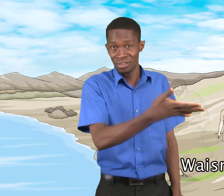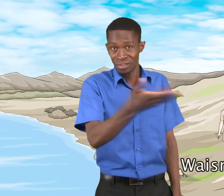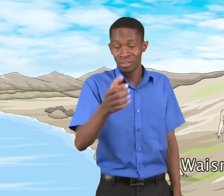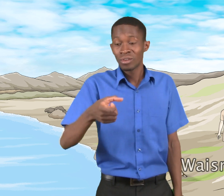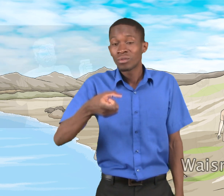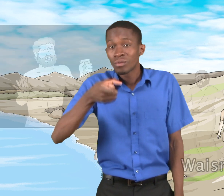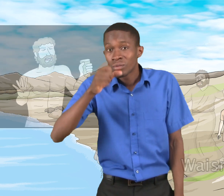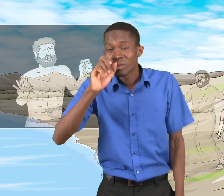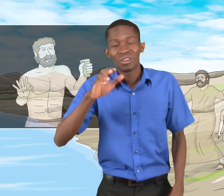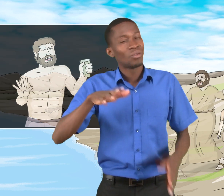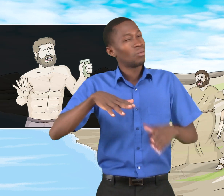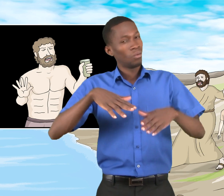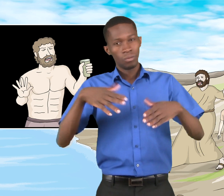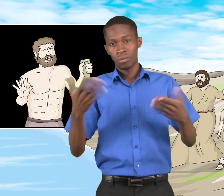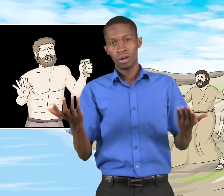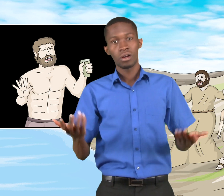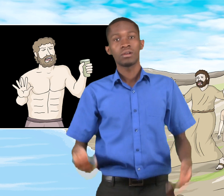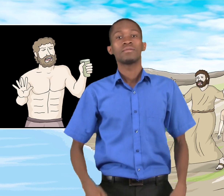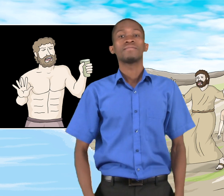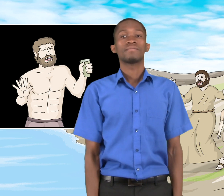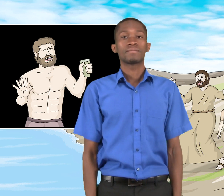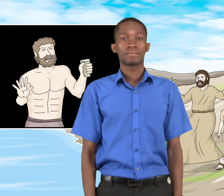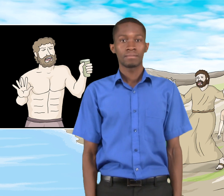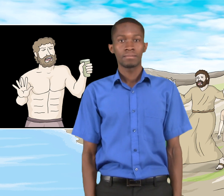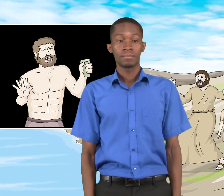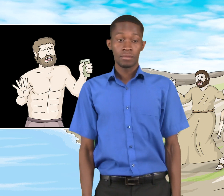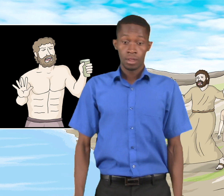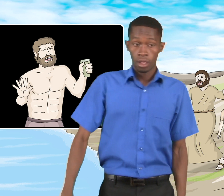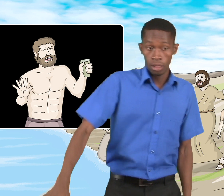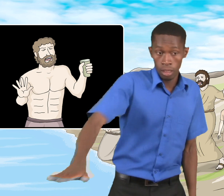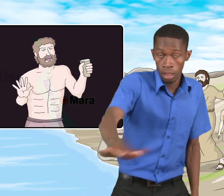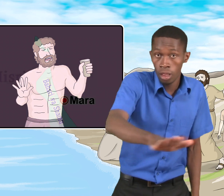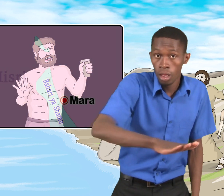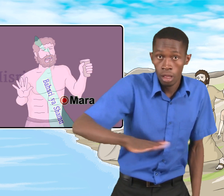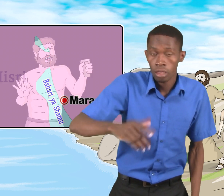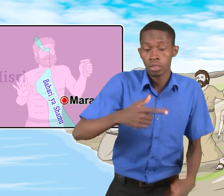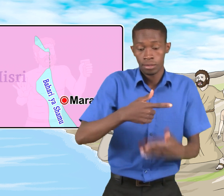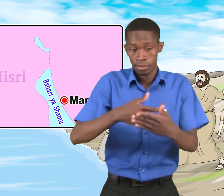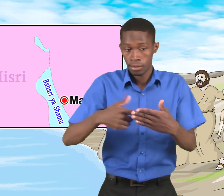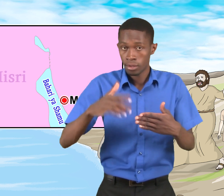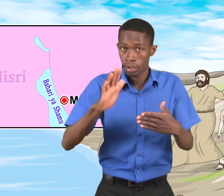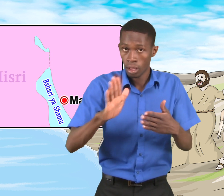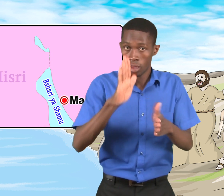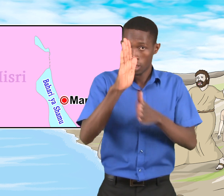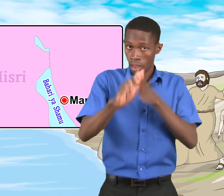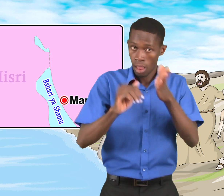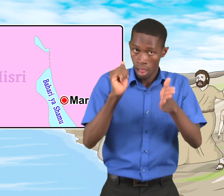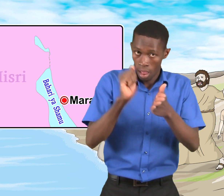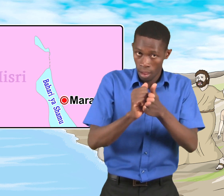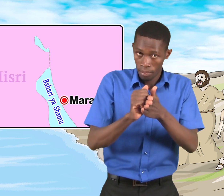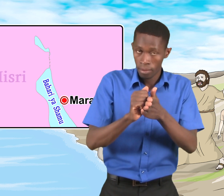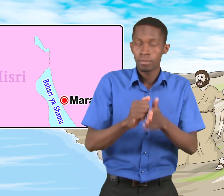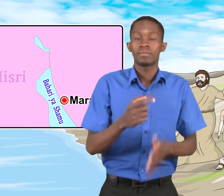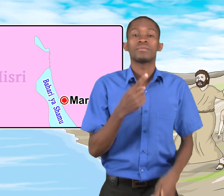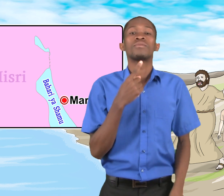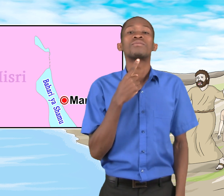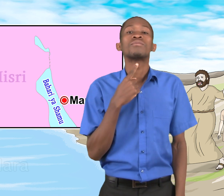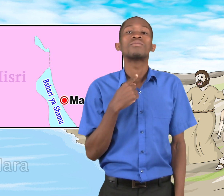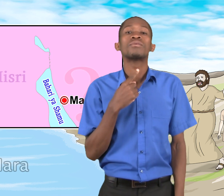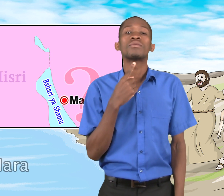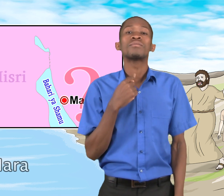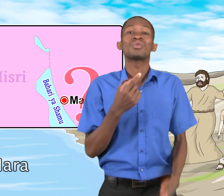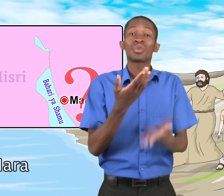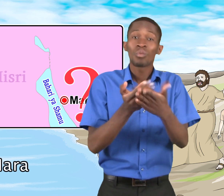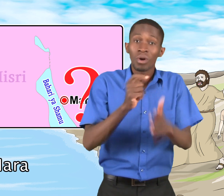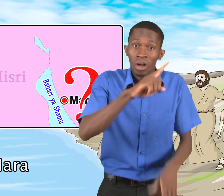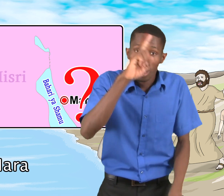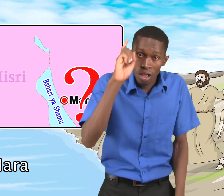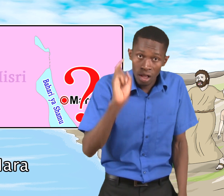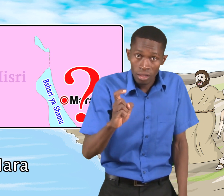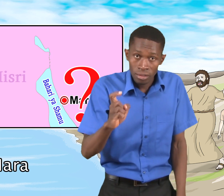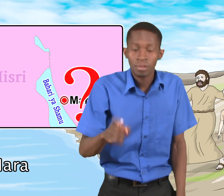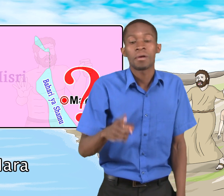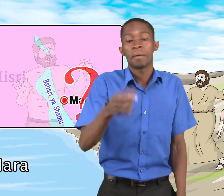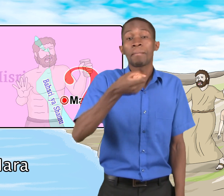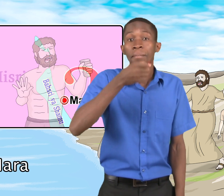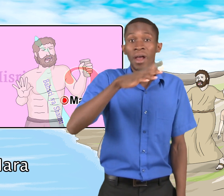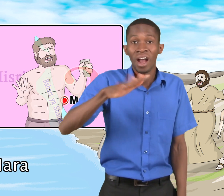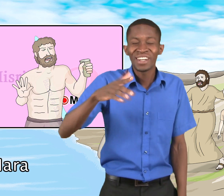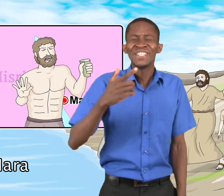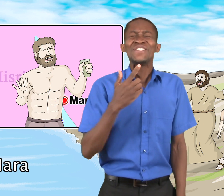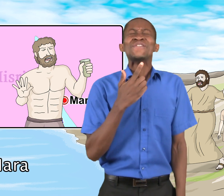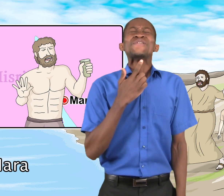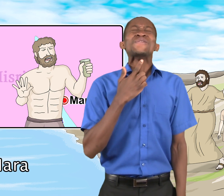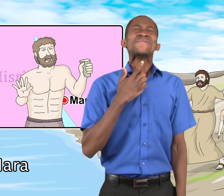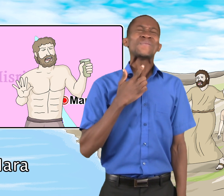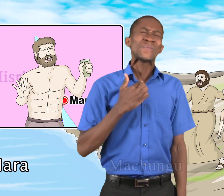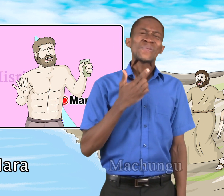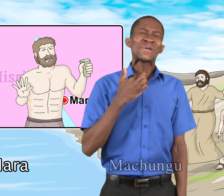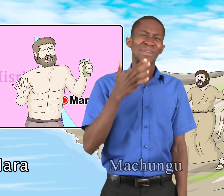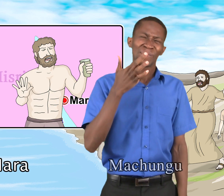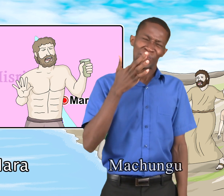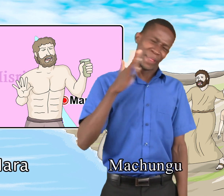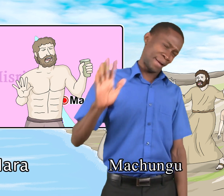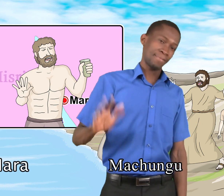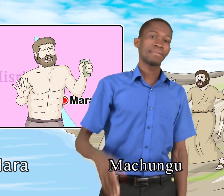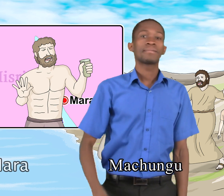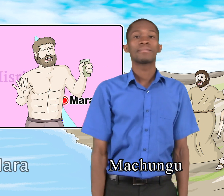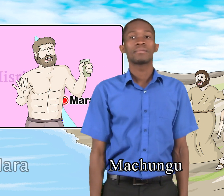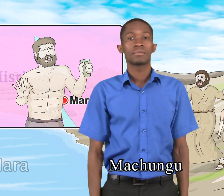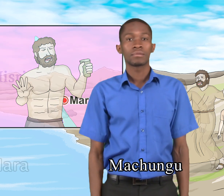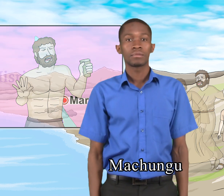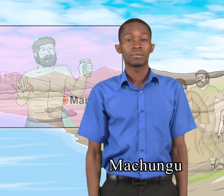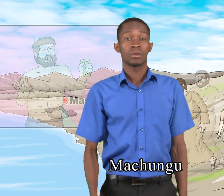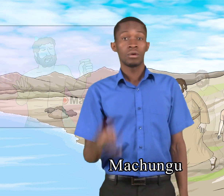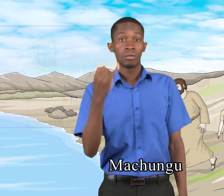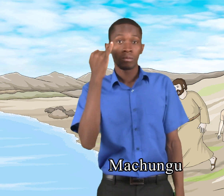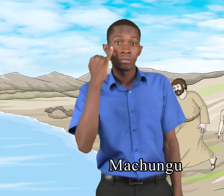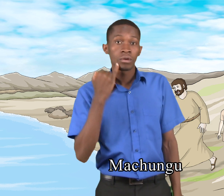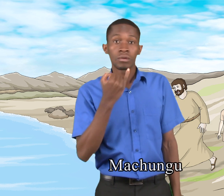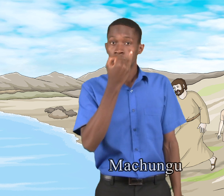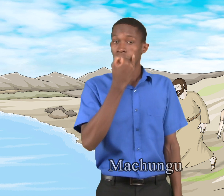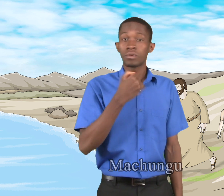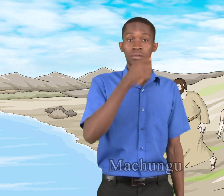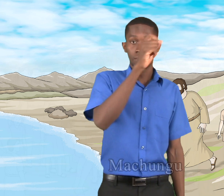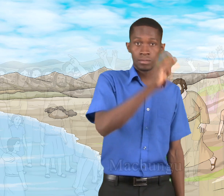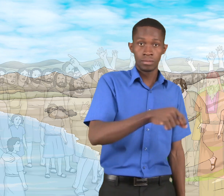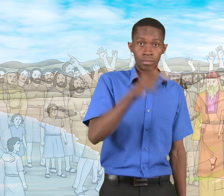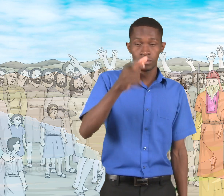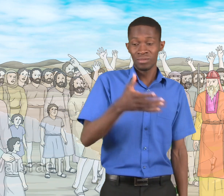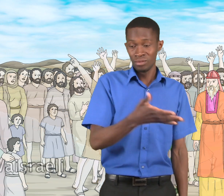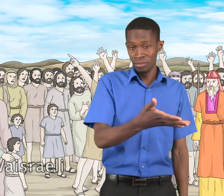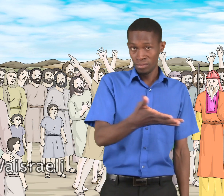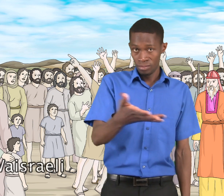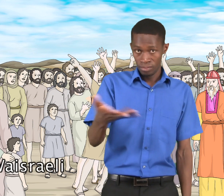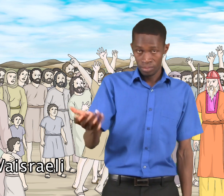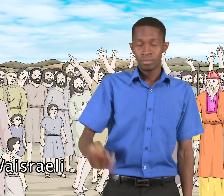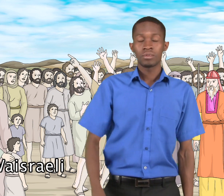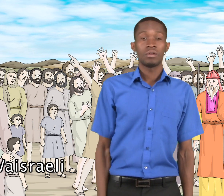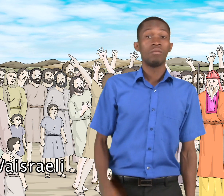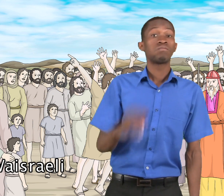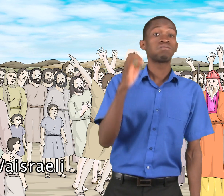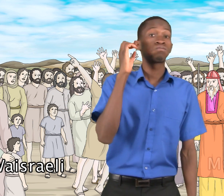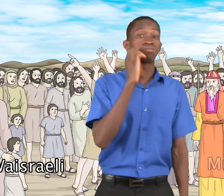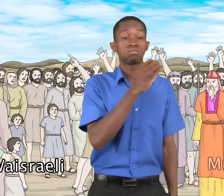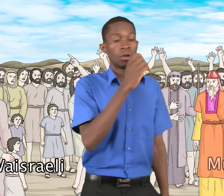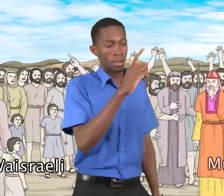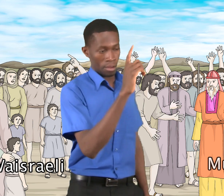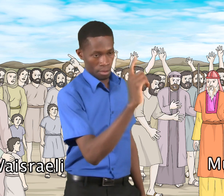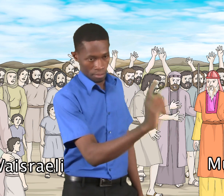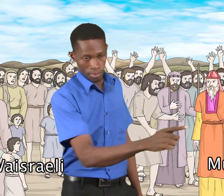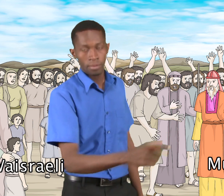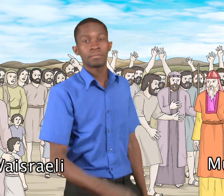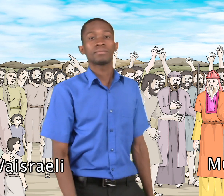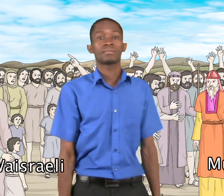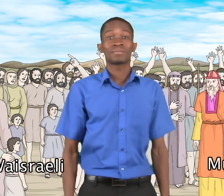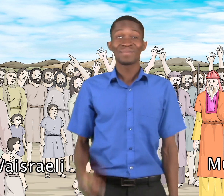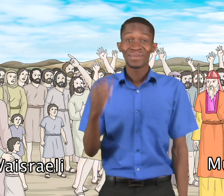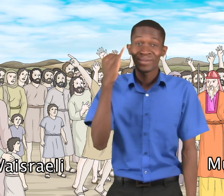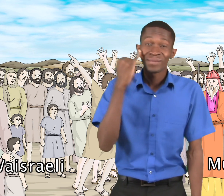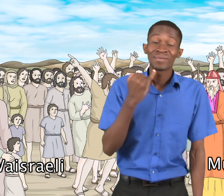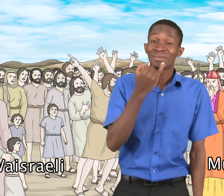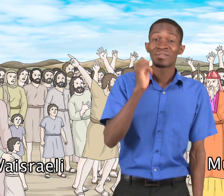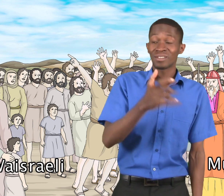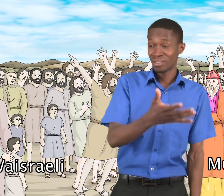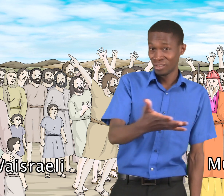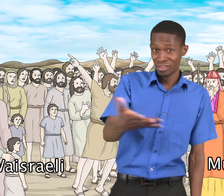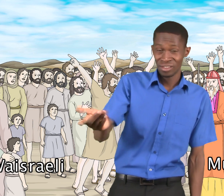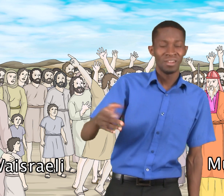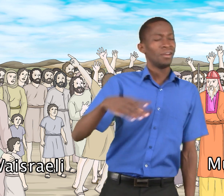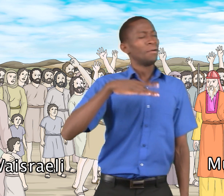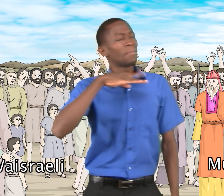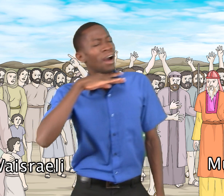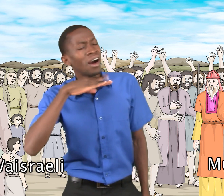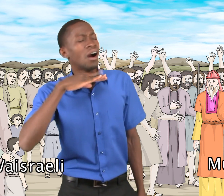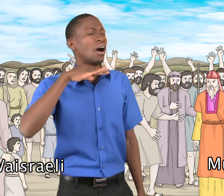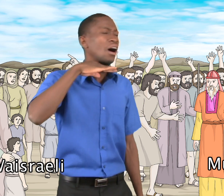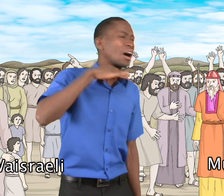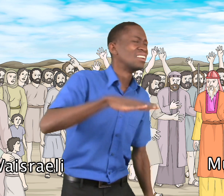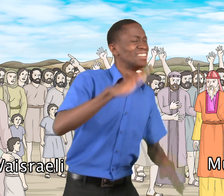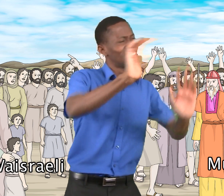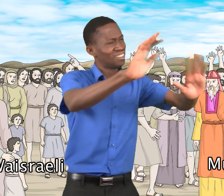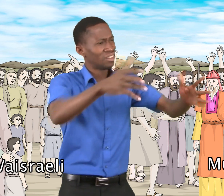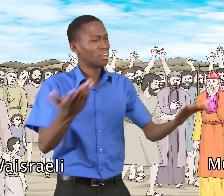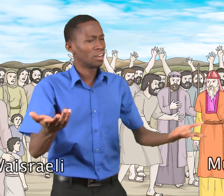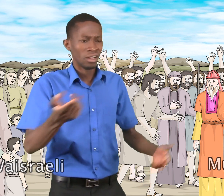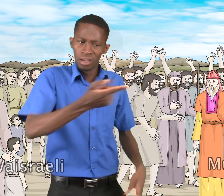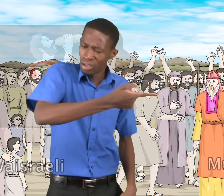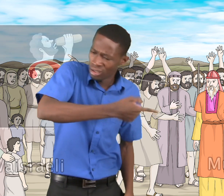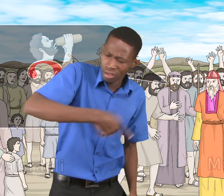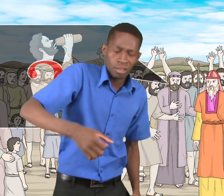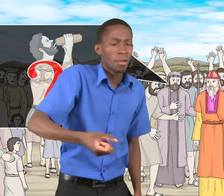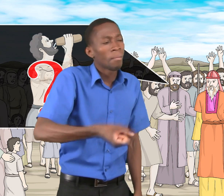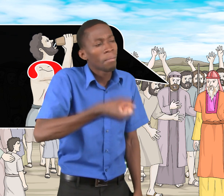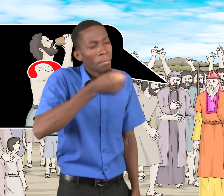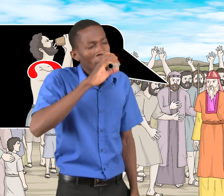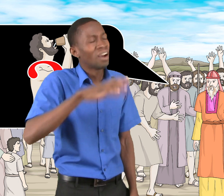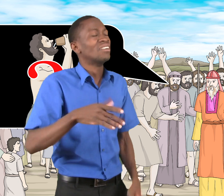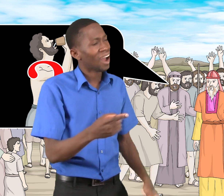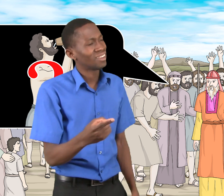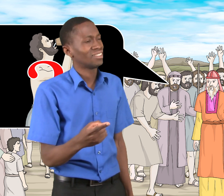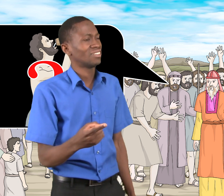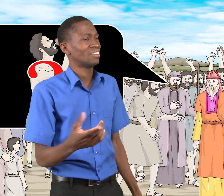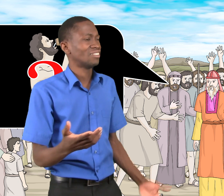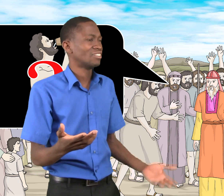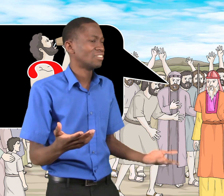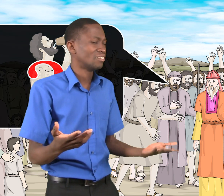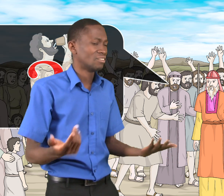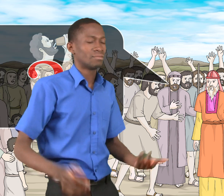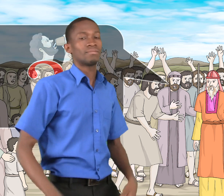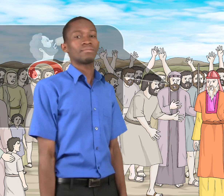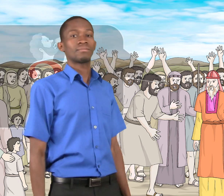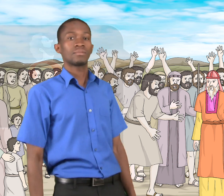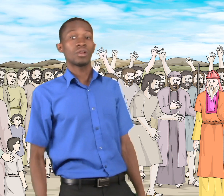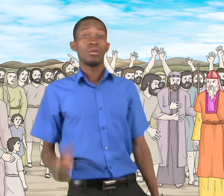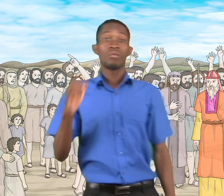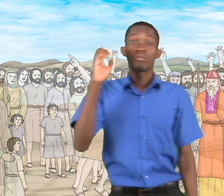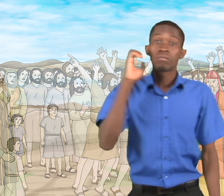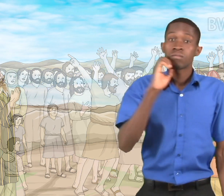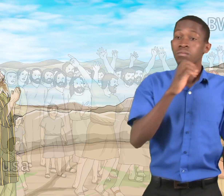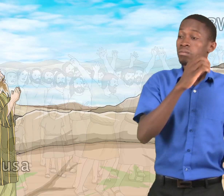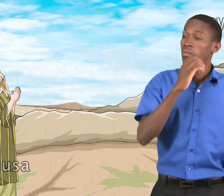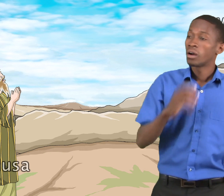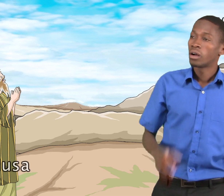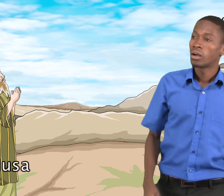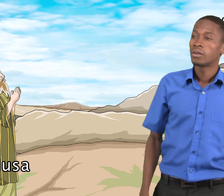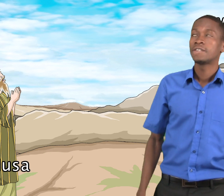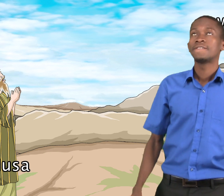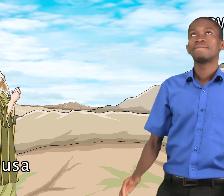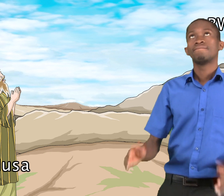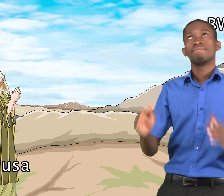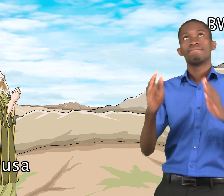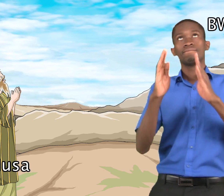(That is why it was named Marah.) So the people grumbled against Moses, saying, “What are we to drink?”